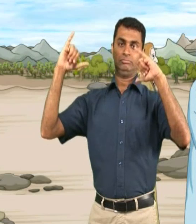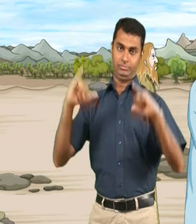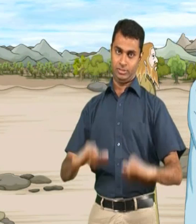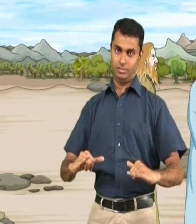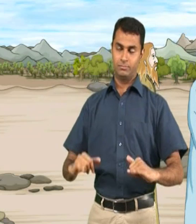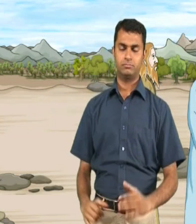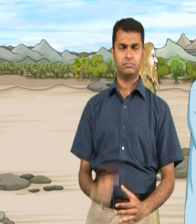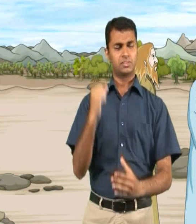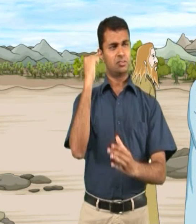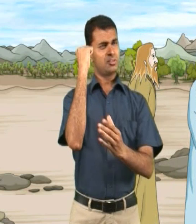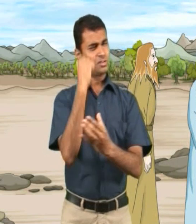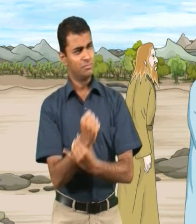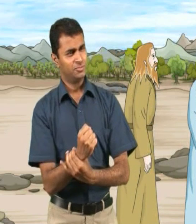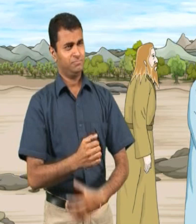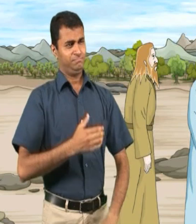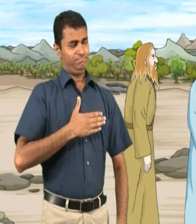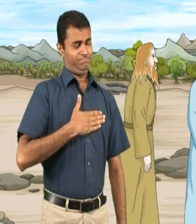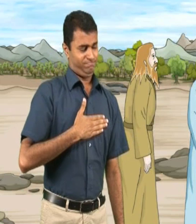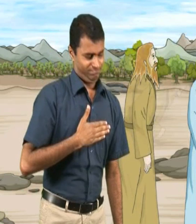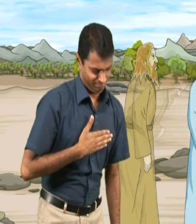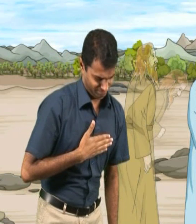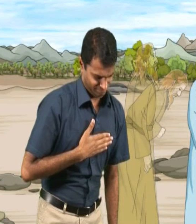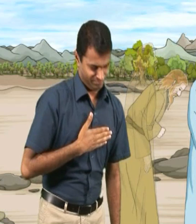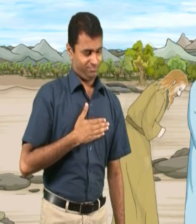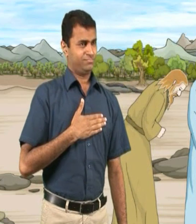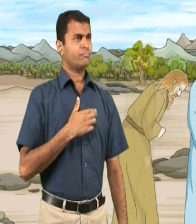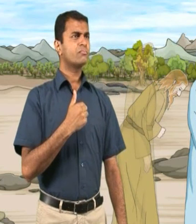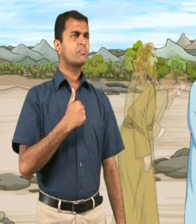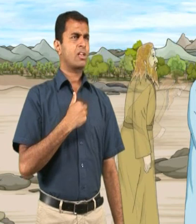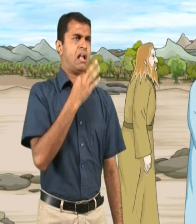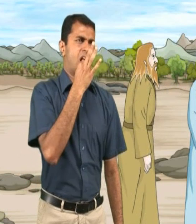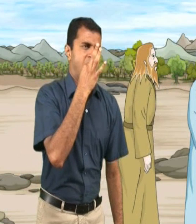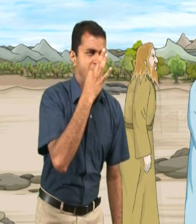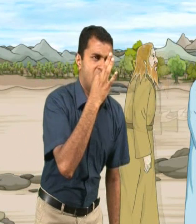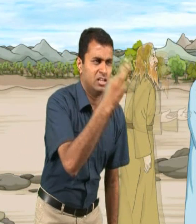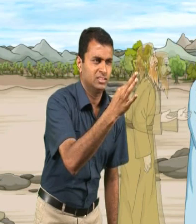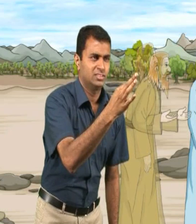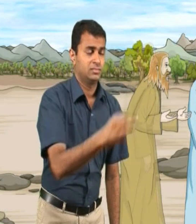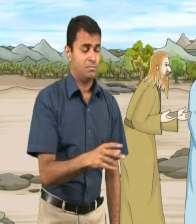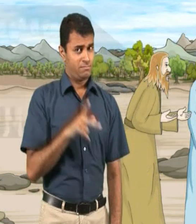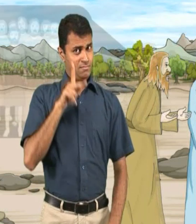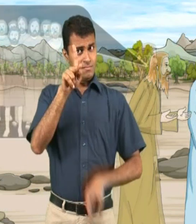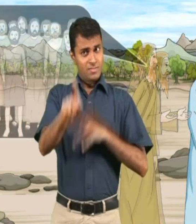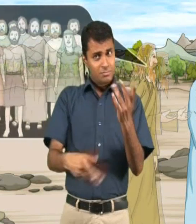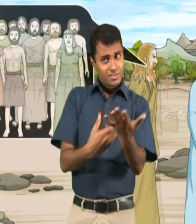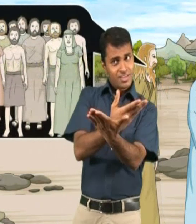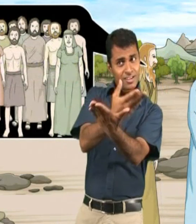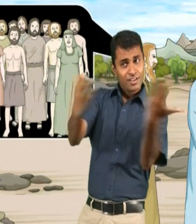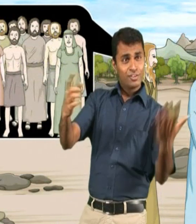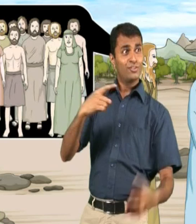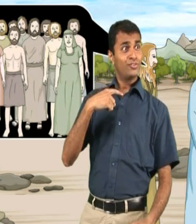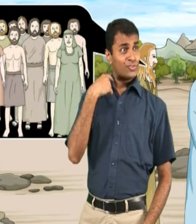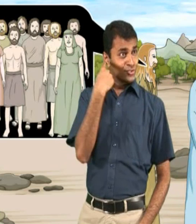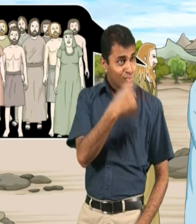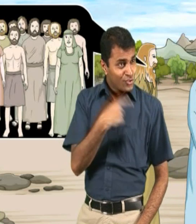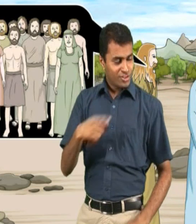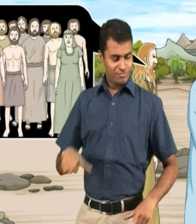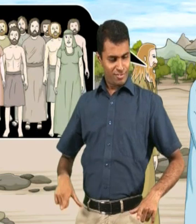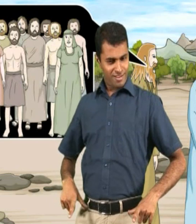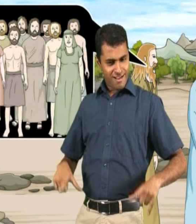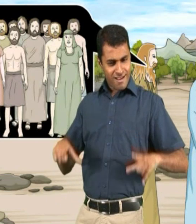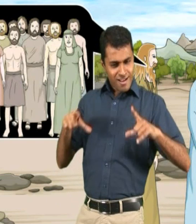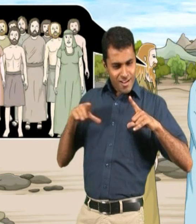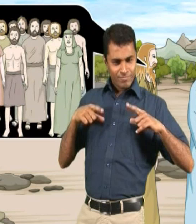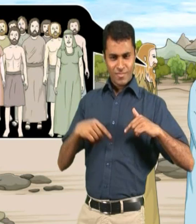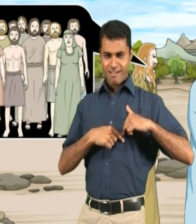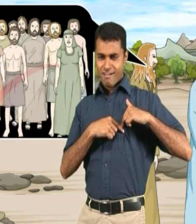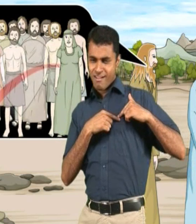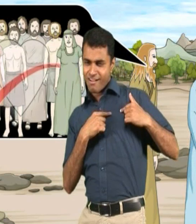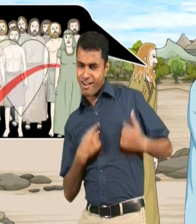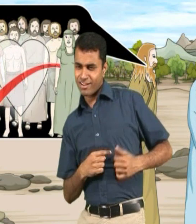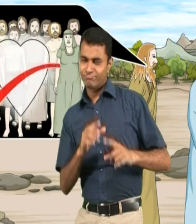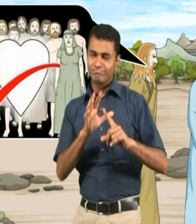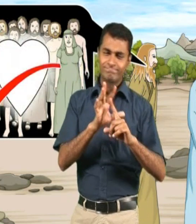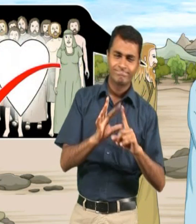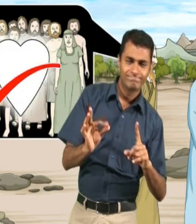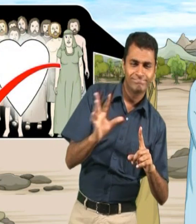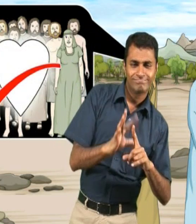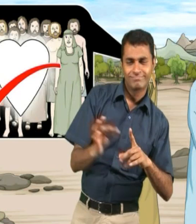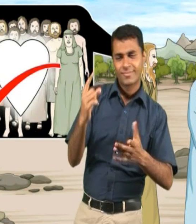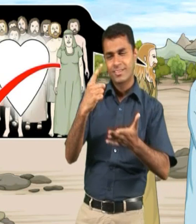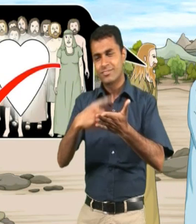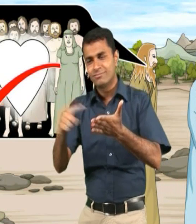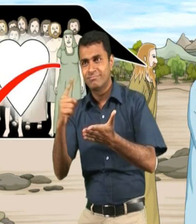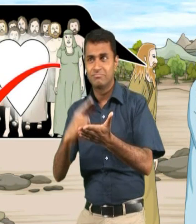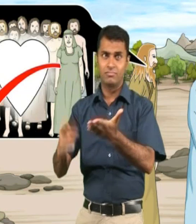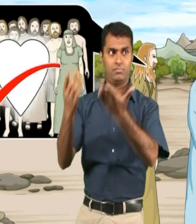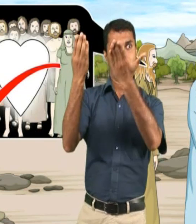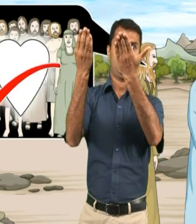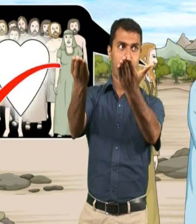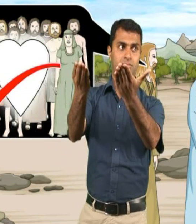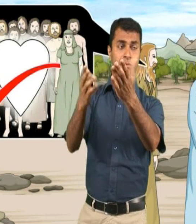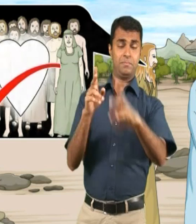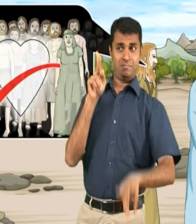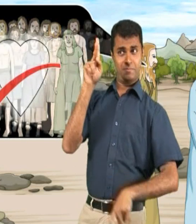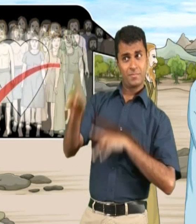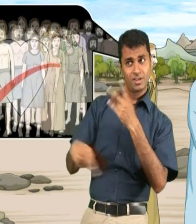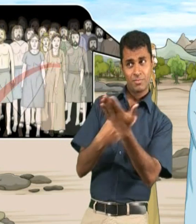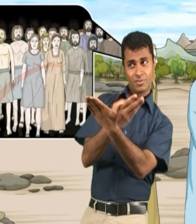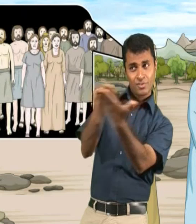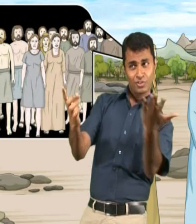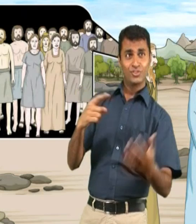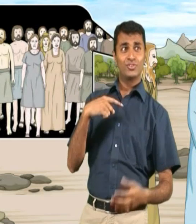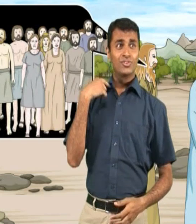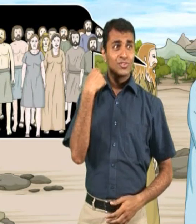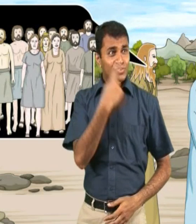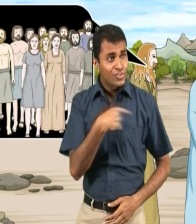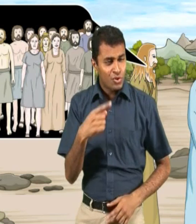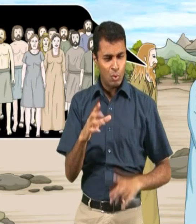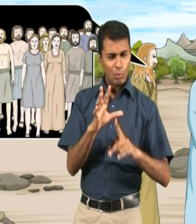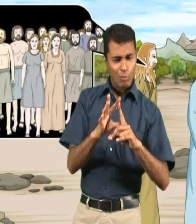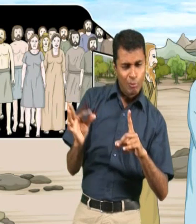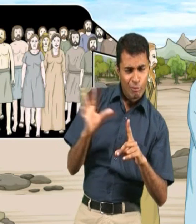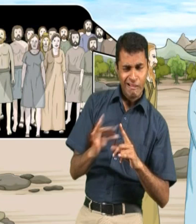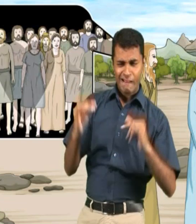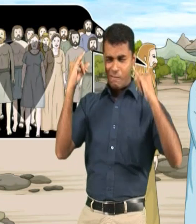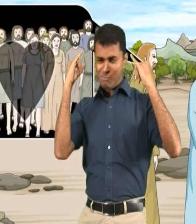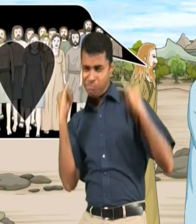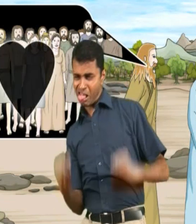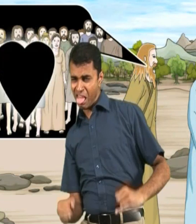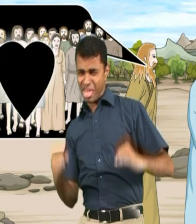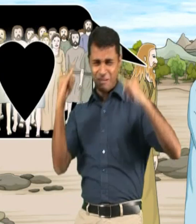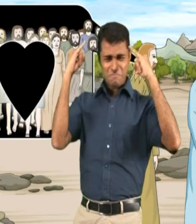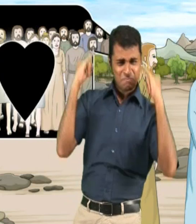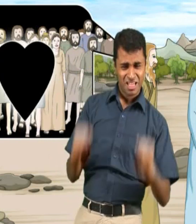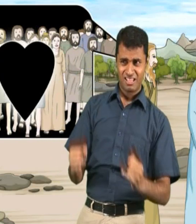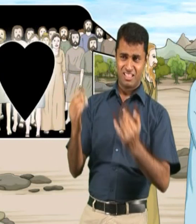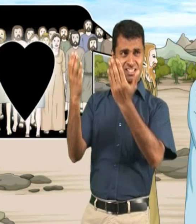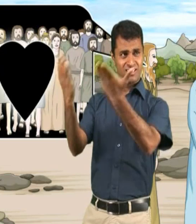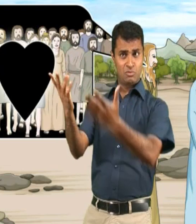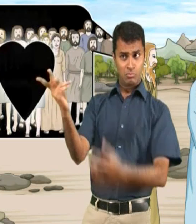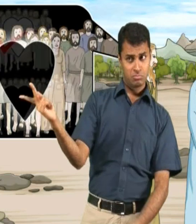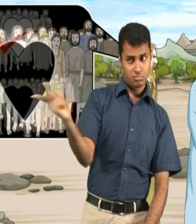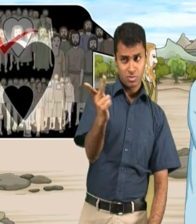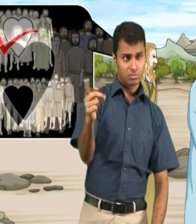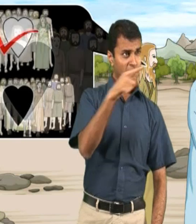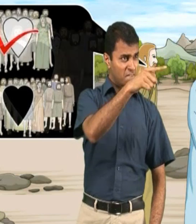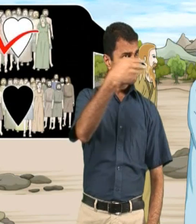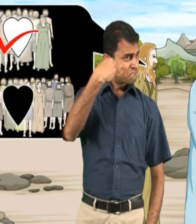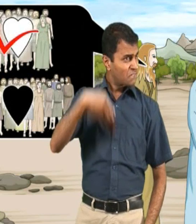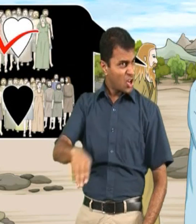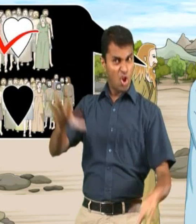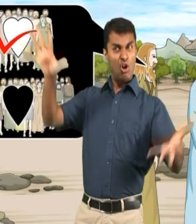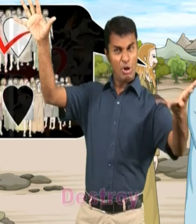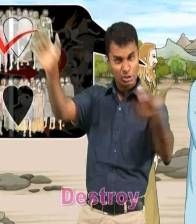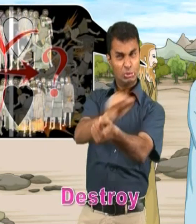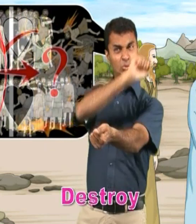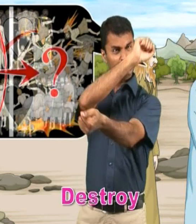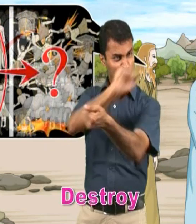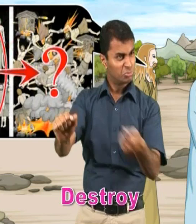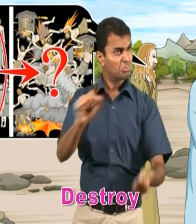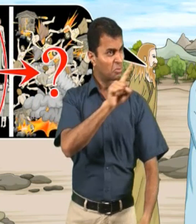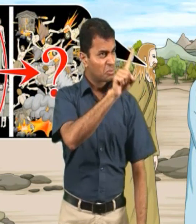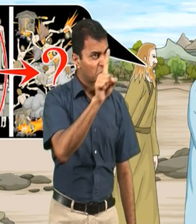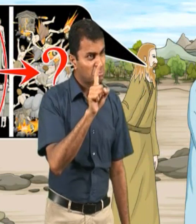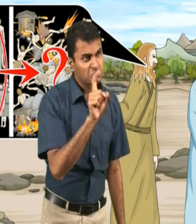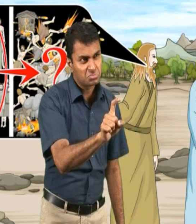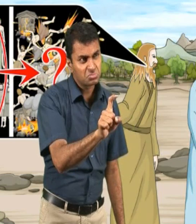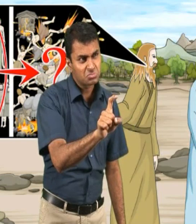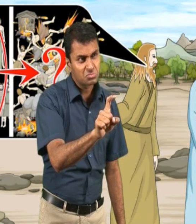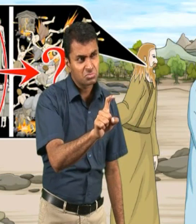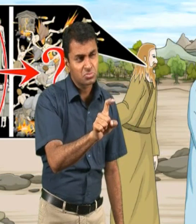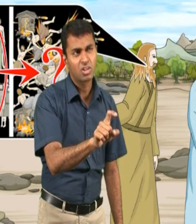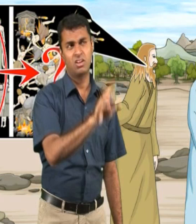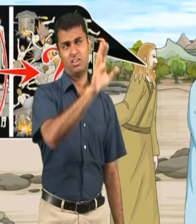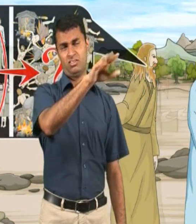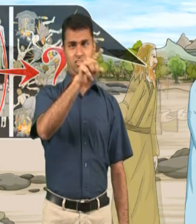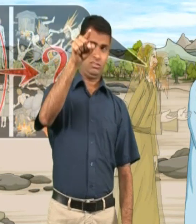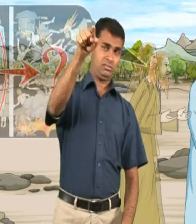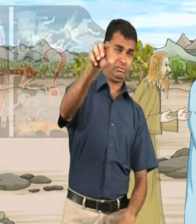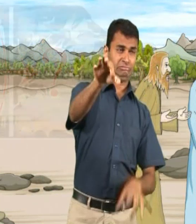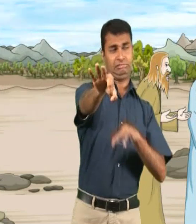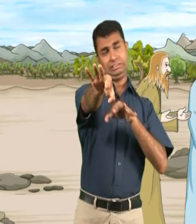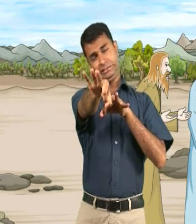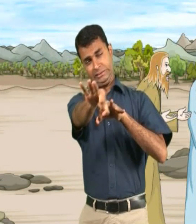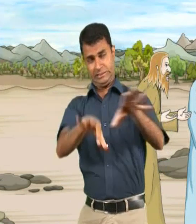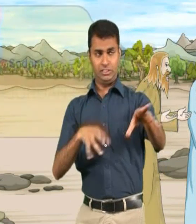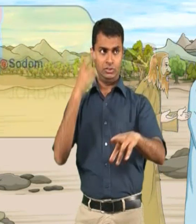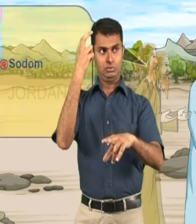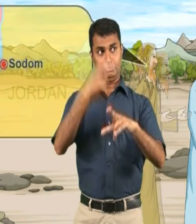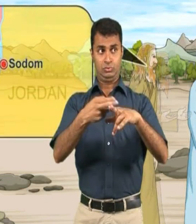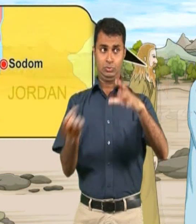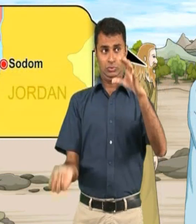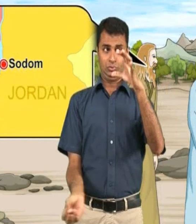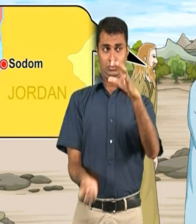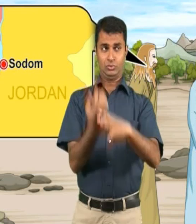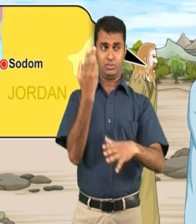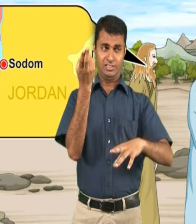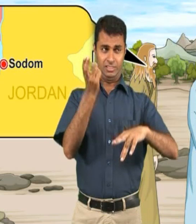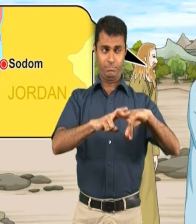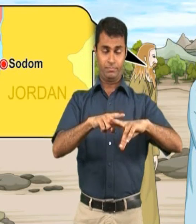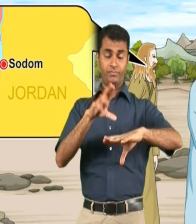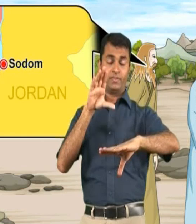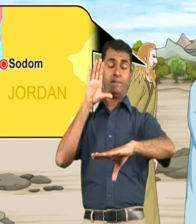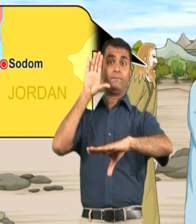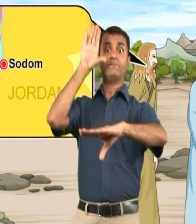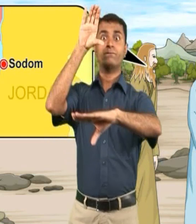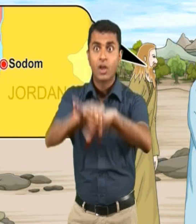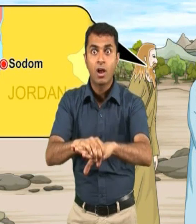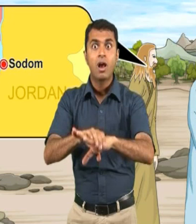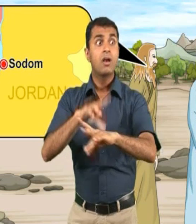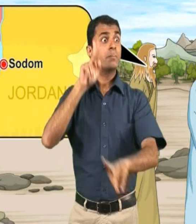Abraham stepped forward and said, “Will You really sweep away the righteous with the wicked?